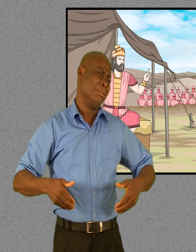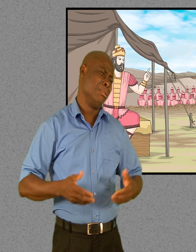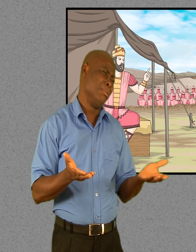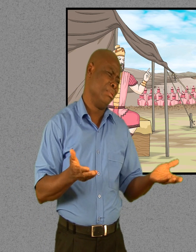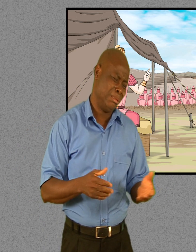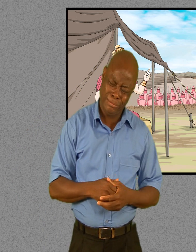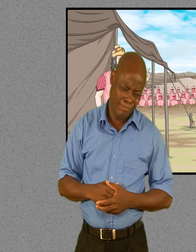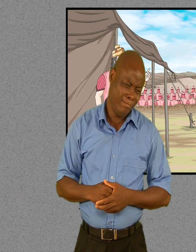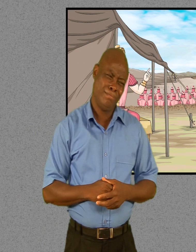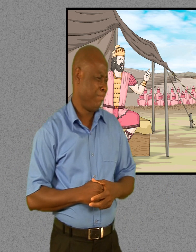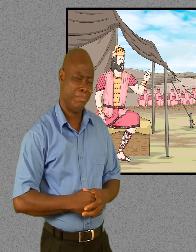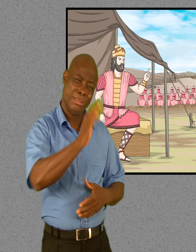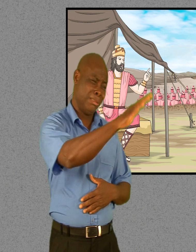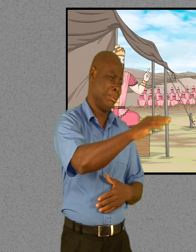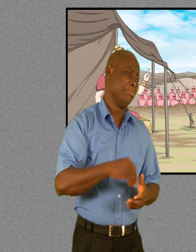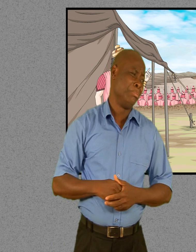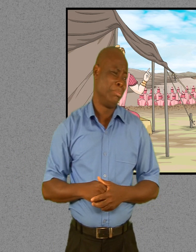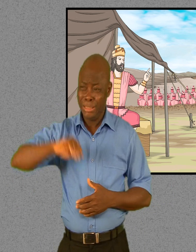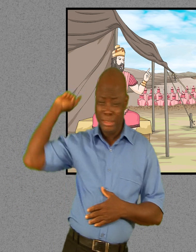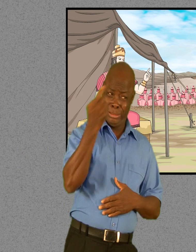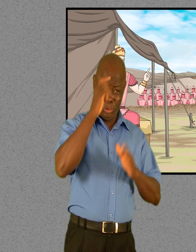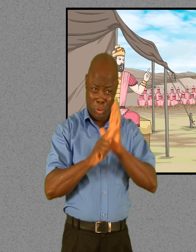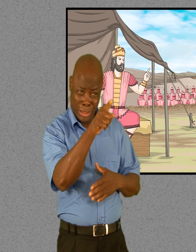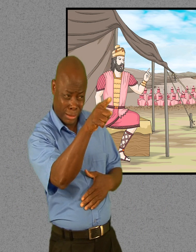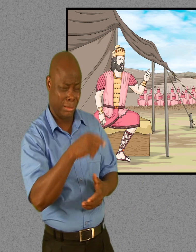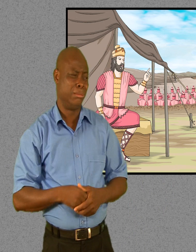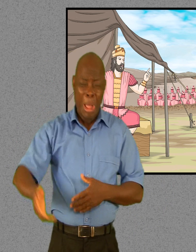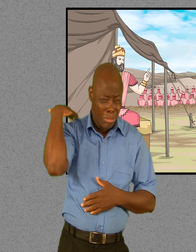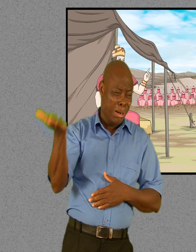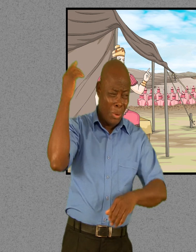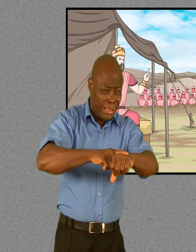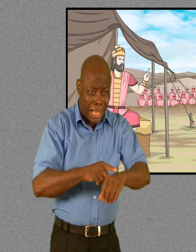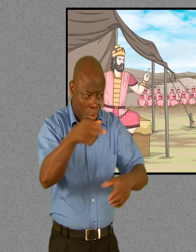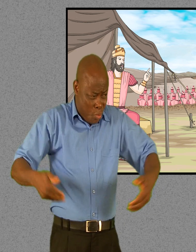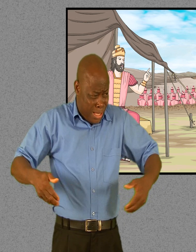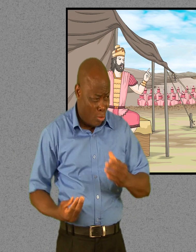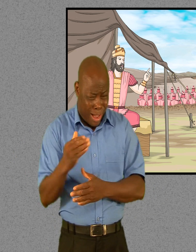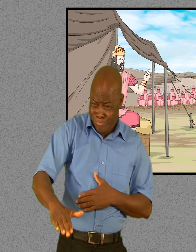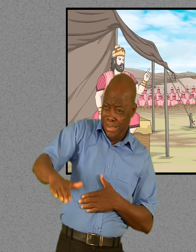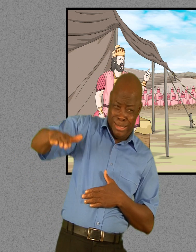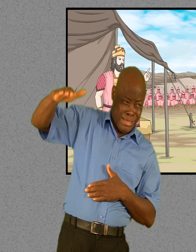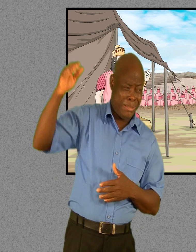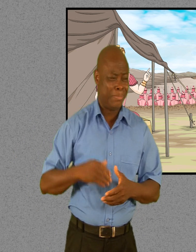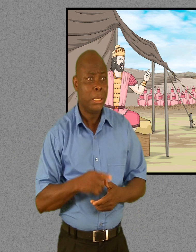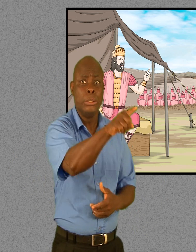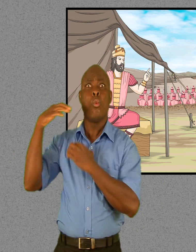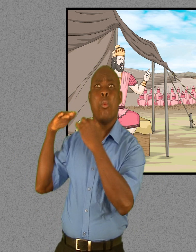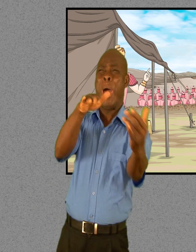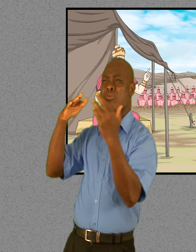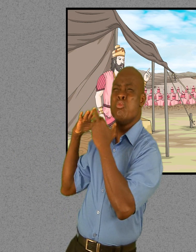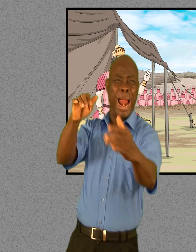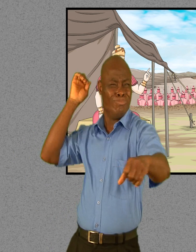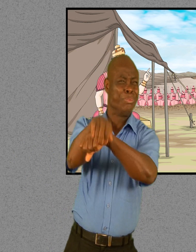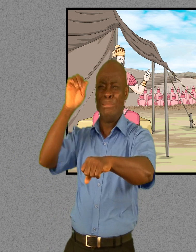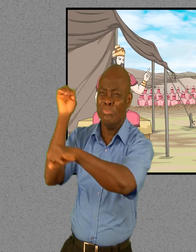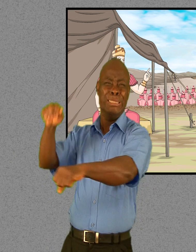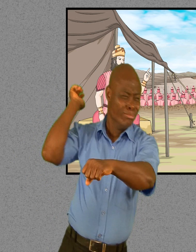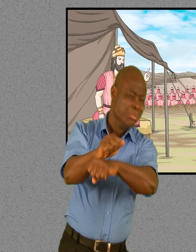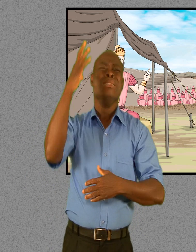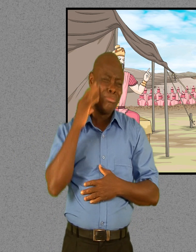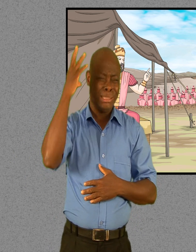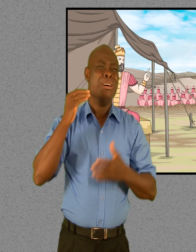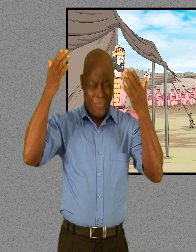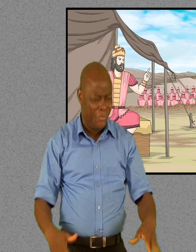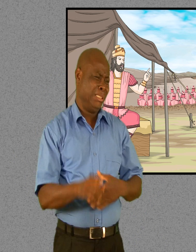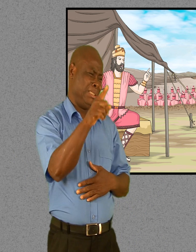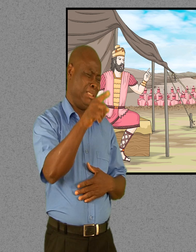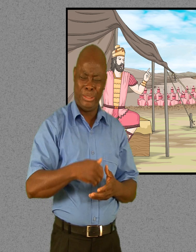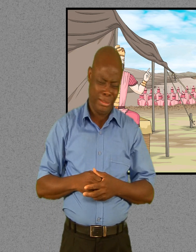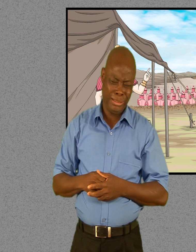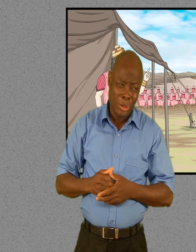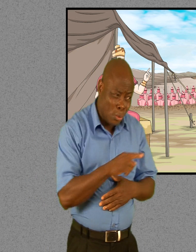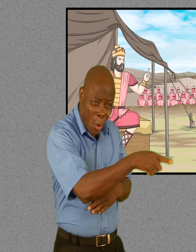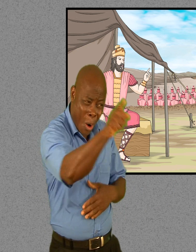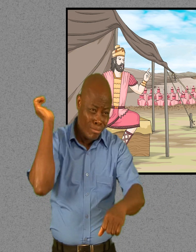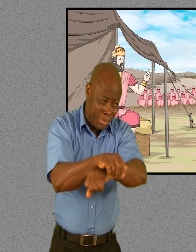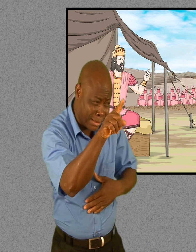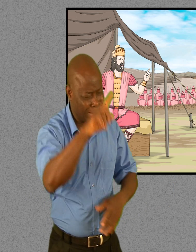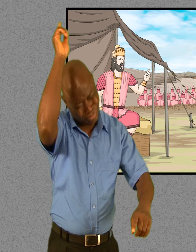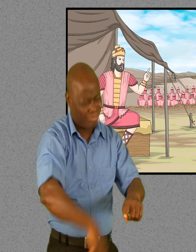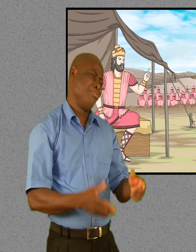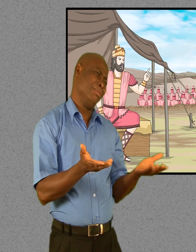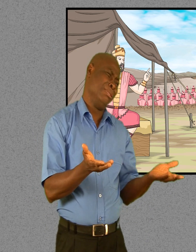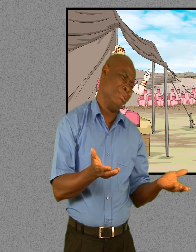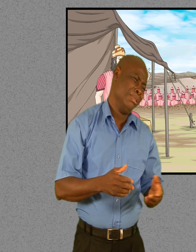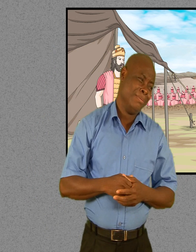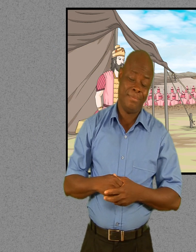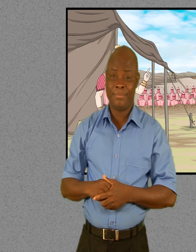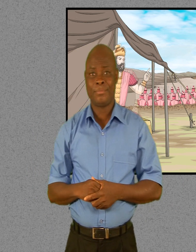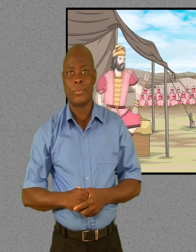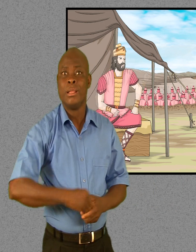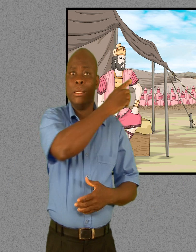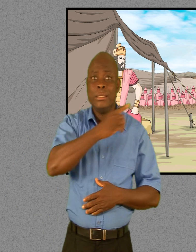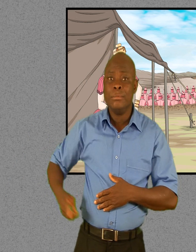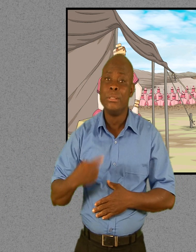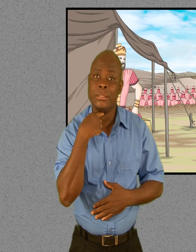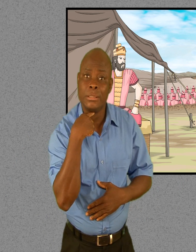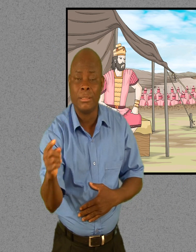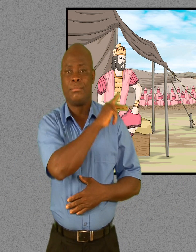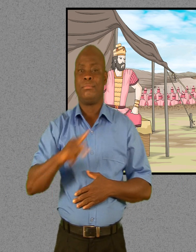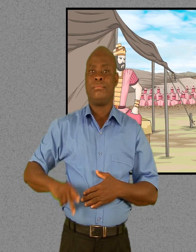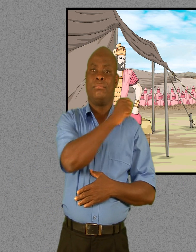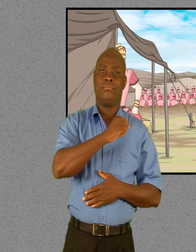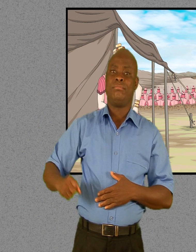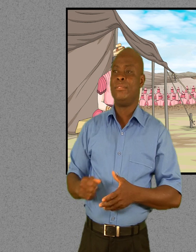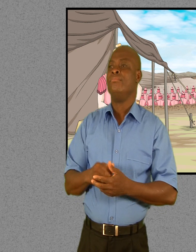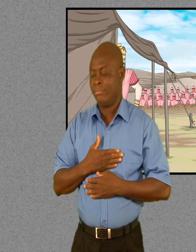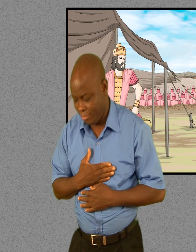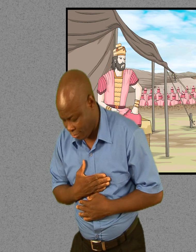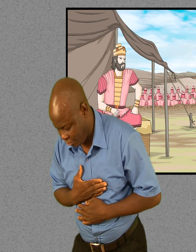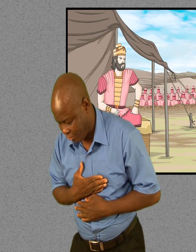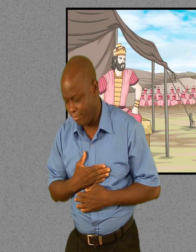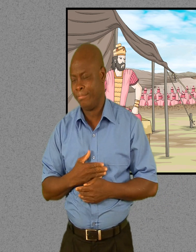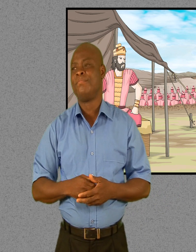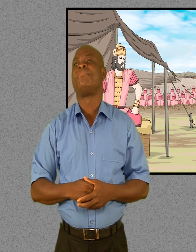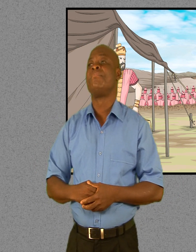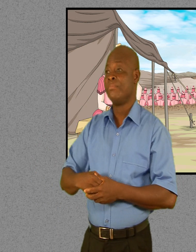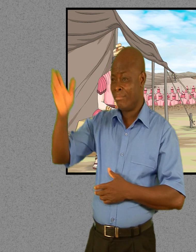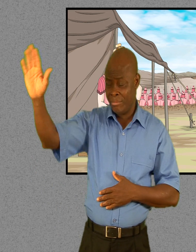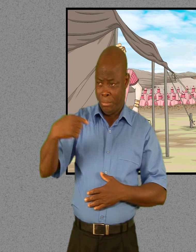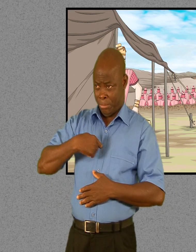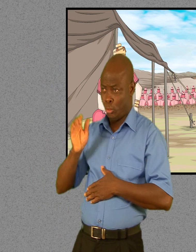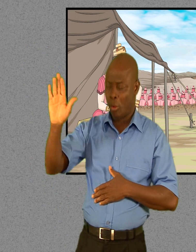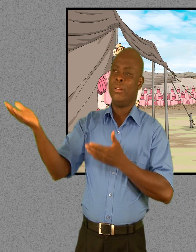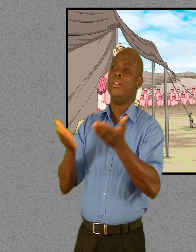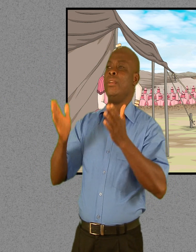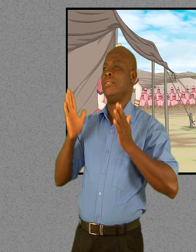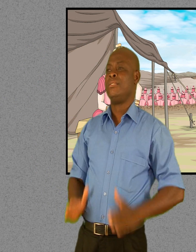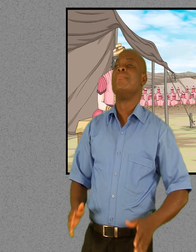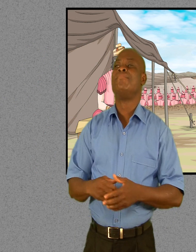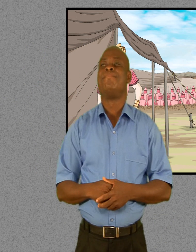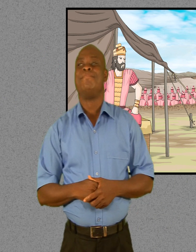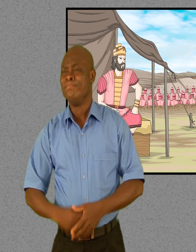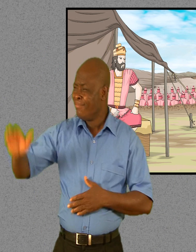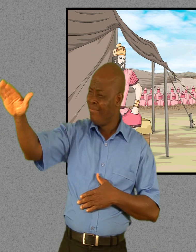But Saul replied, “You cannot go out against this Philistine to fight him.